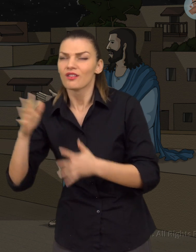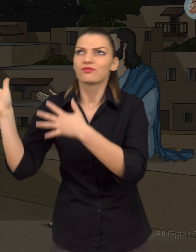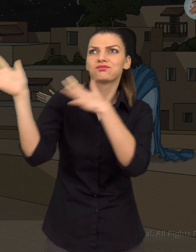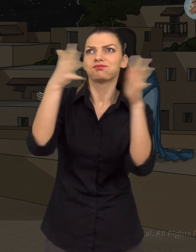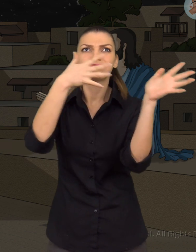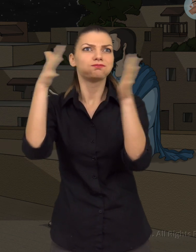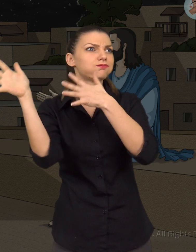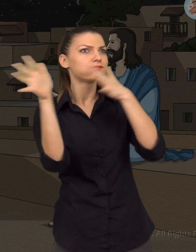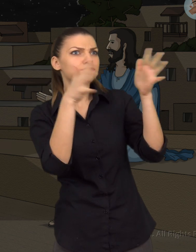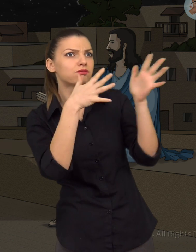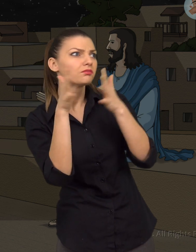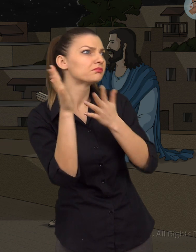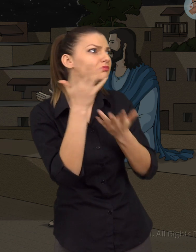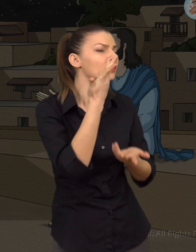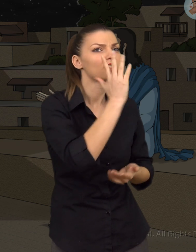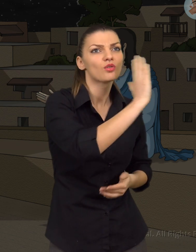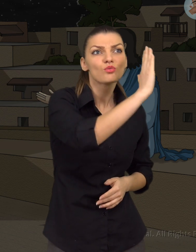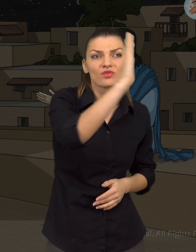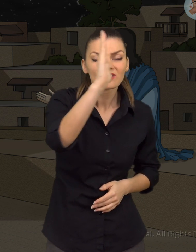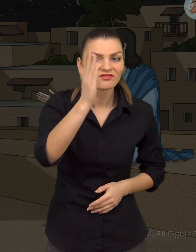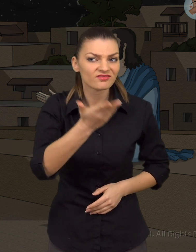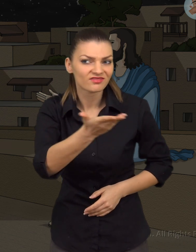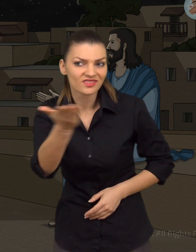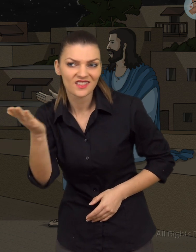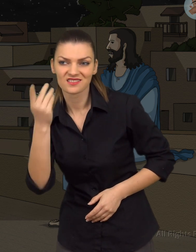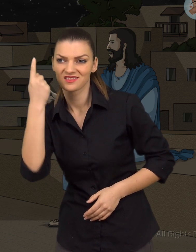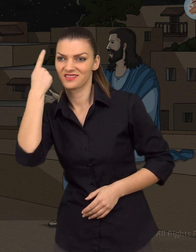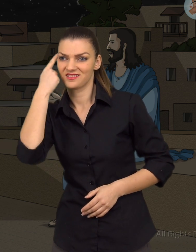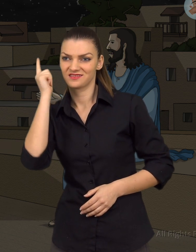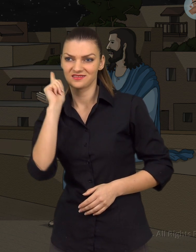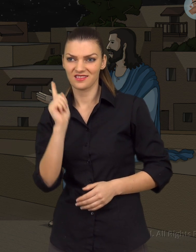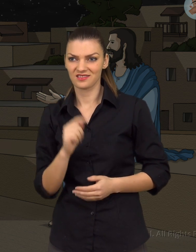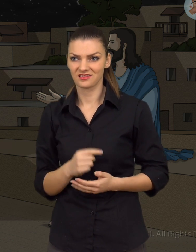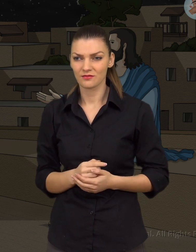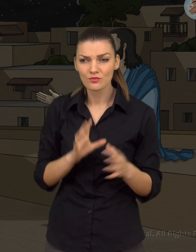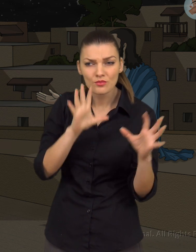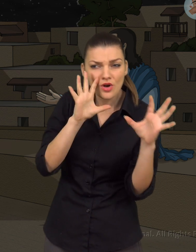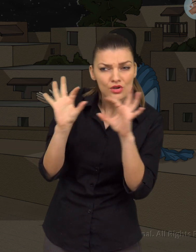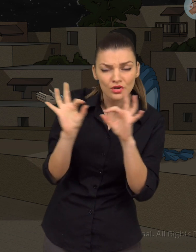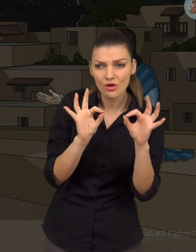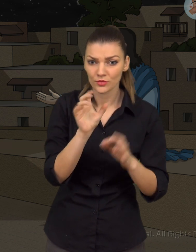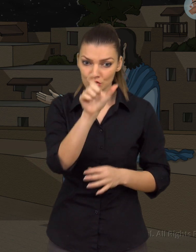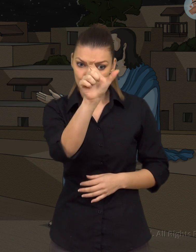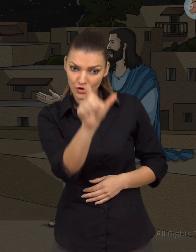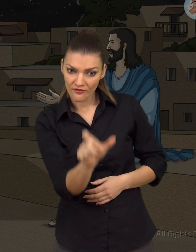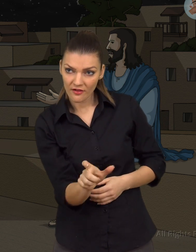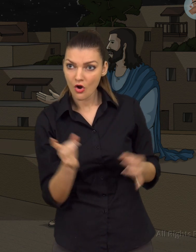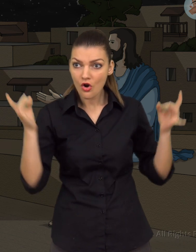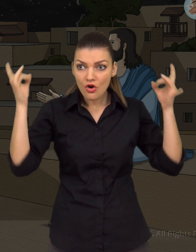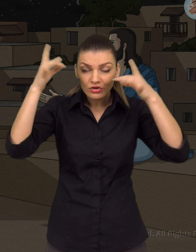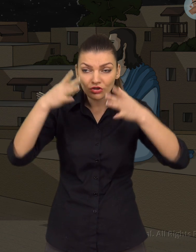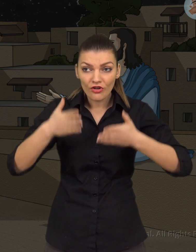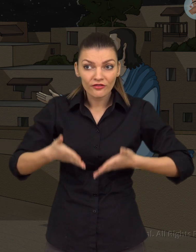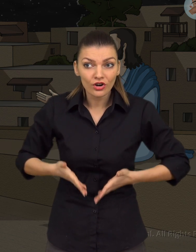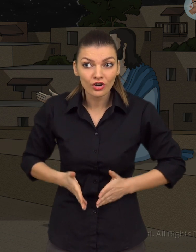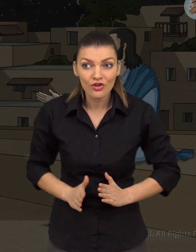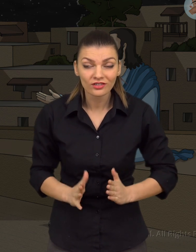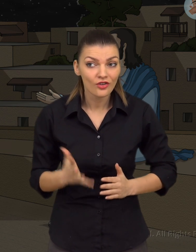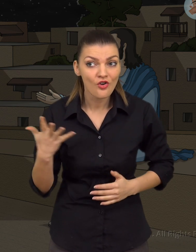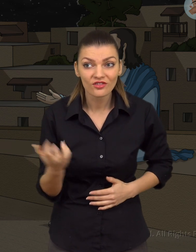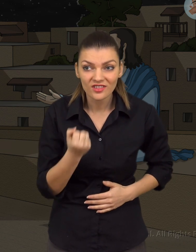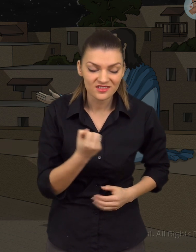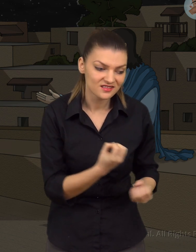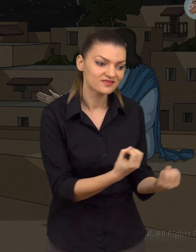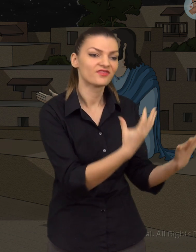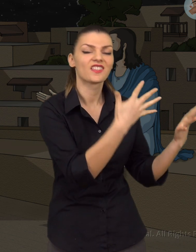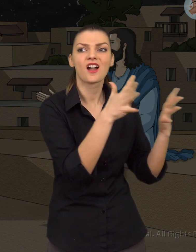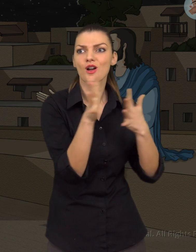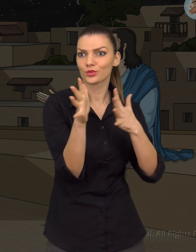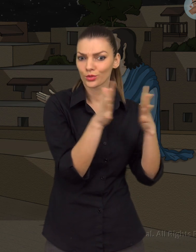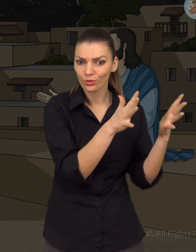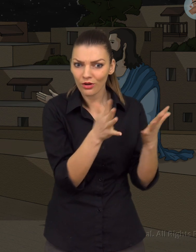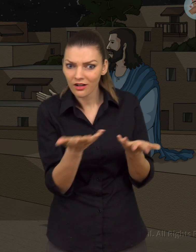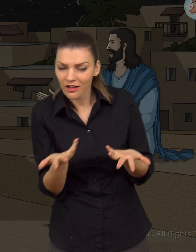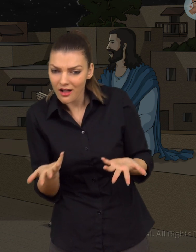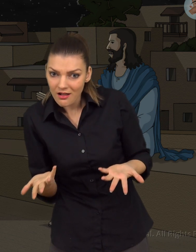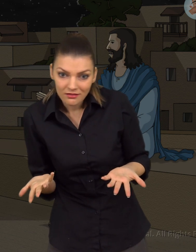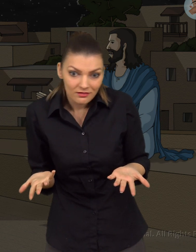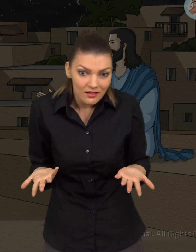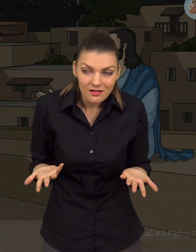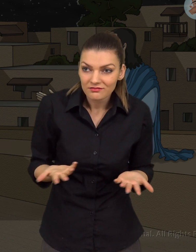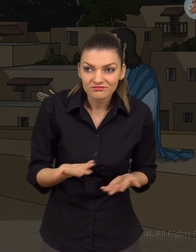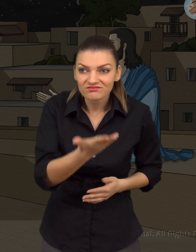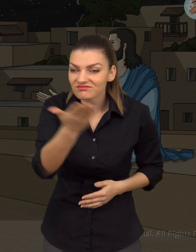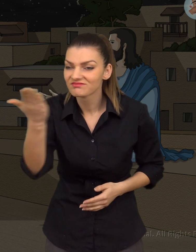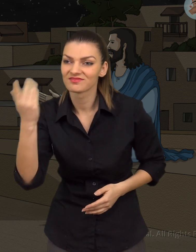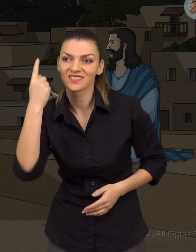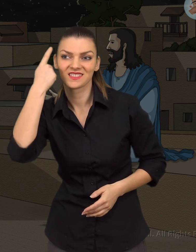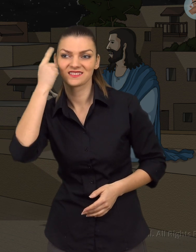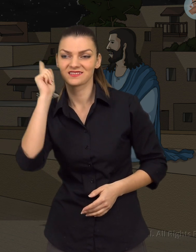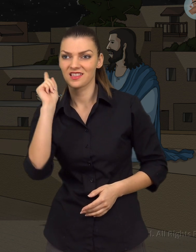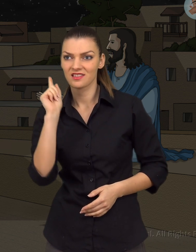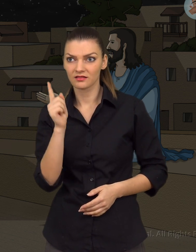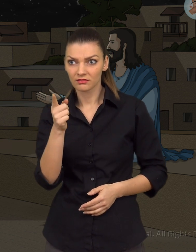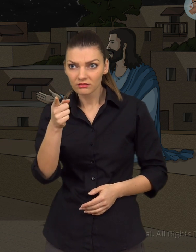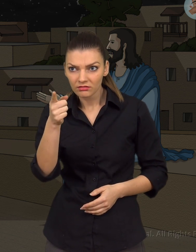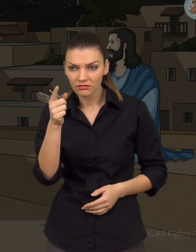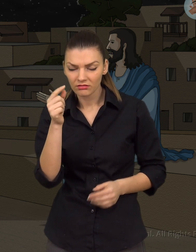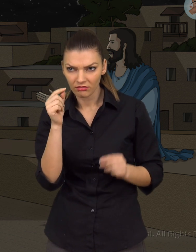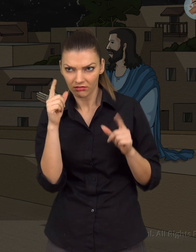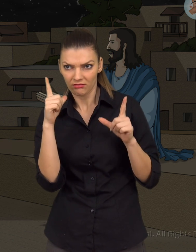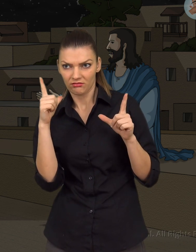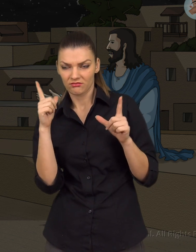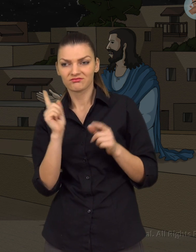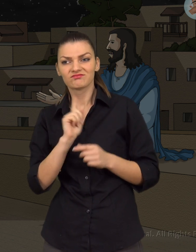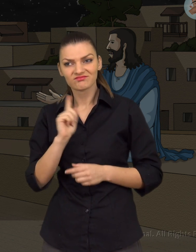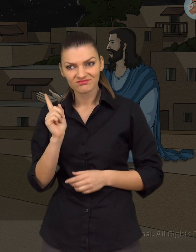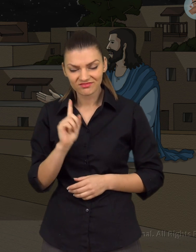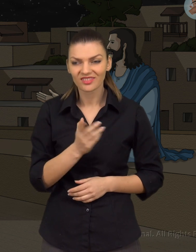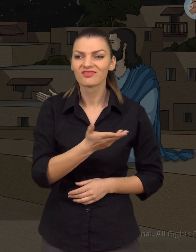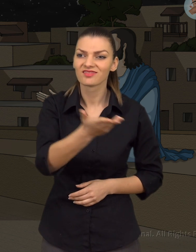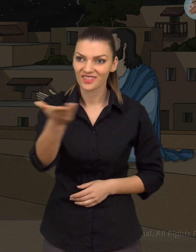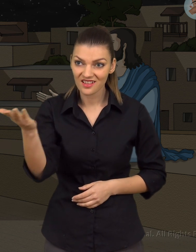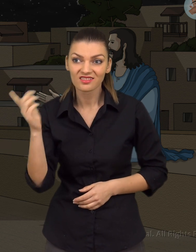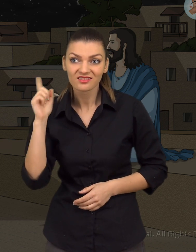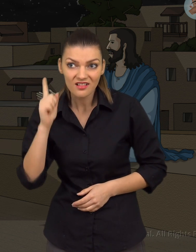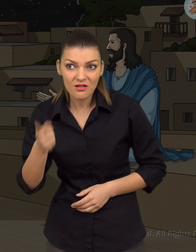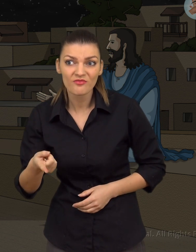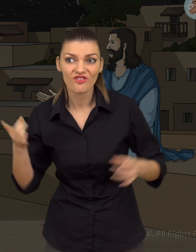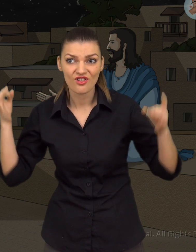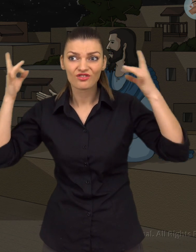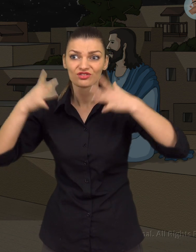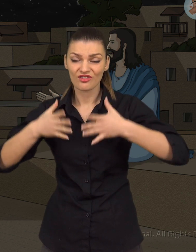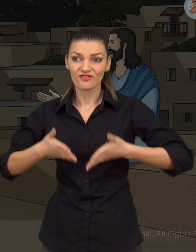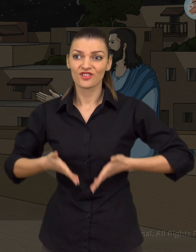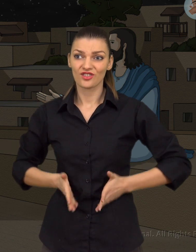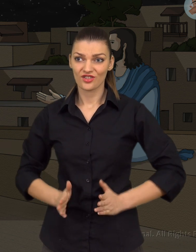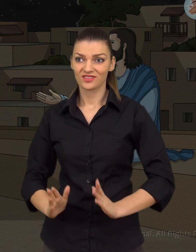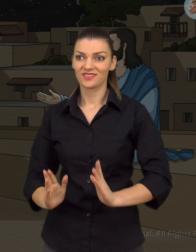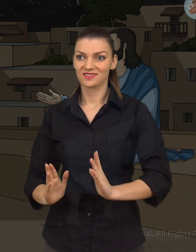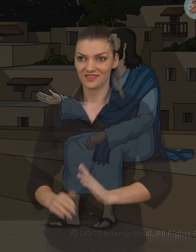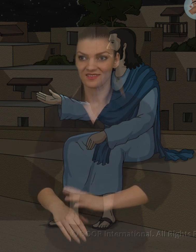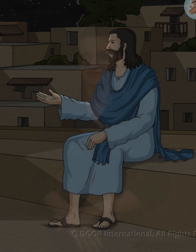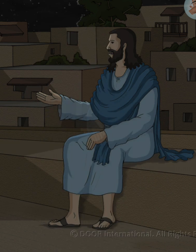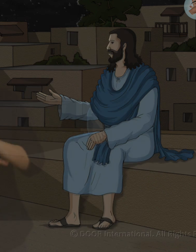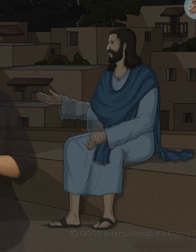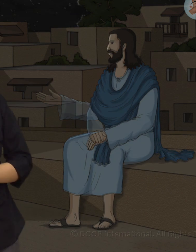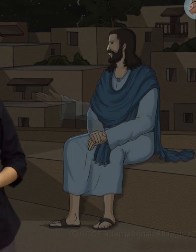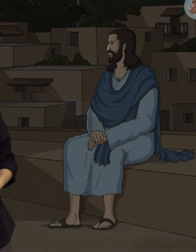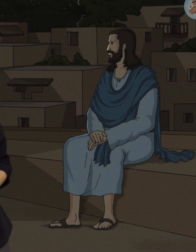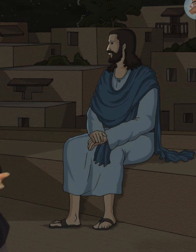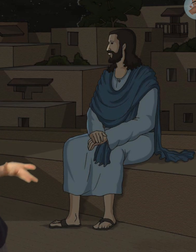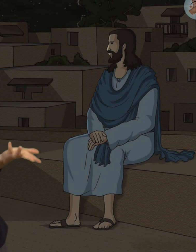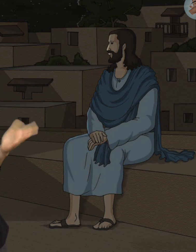You hear its sound, but you do not know where it comes from or where it is going. So it is with everyone born of the Spirit.”